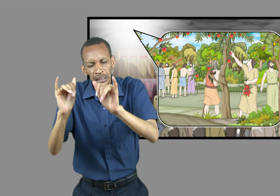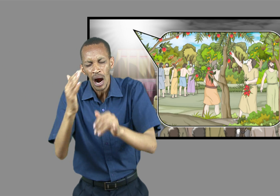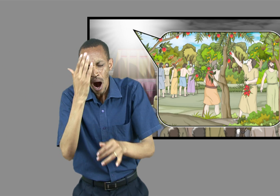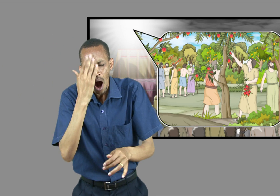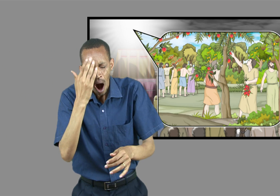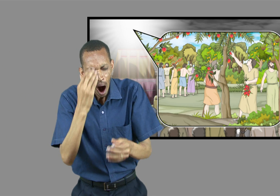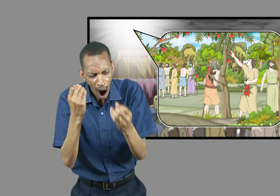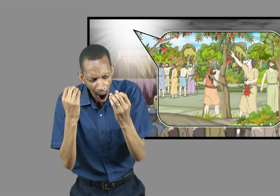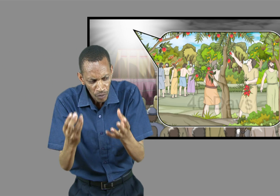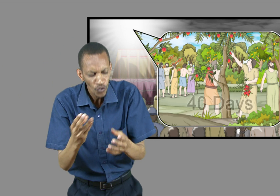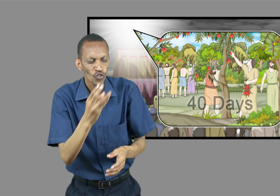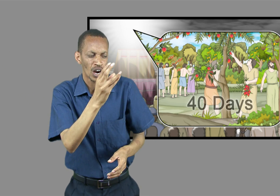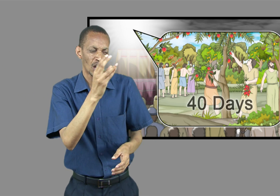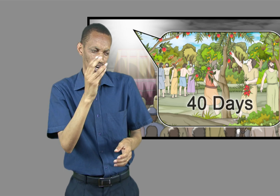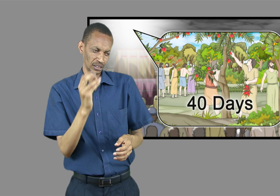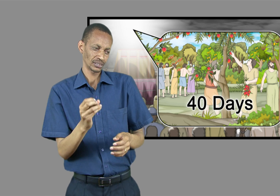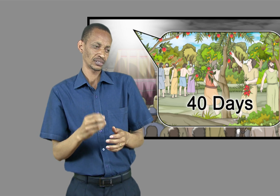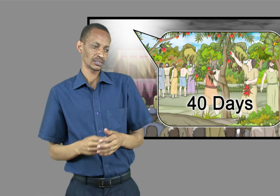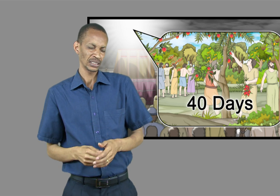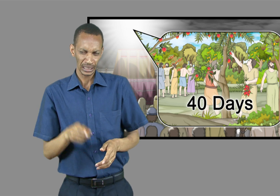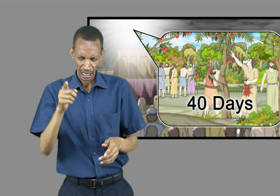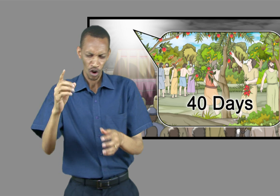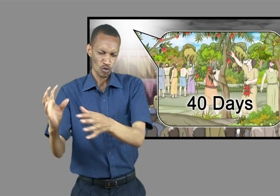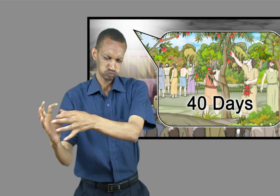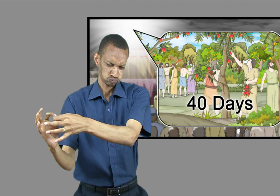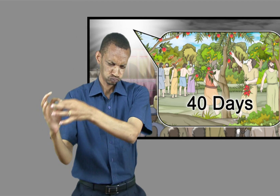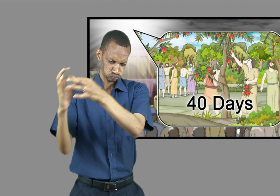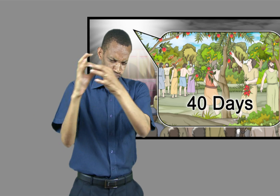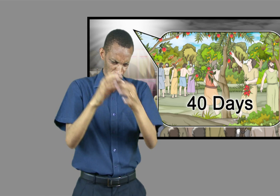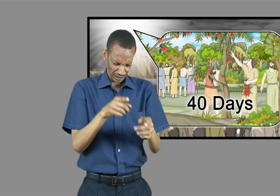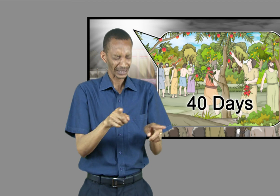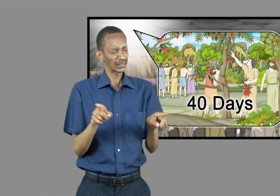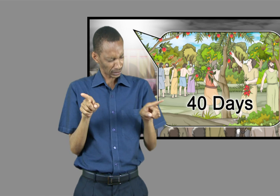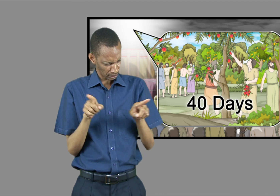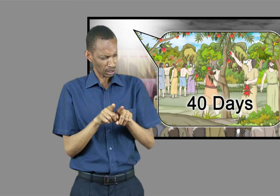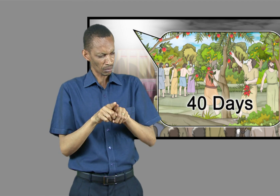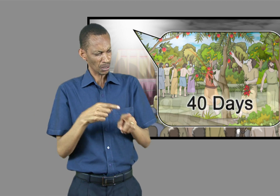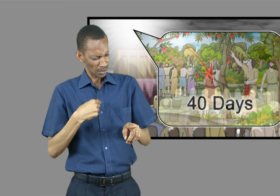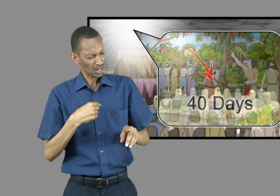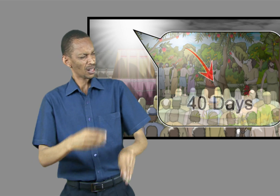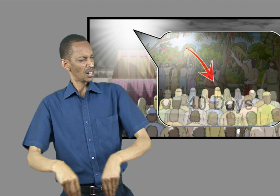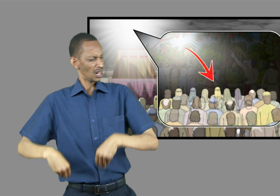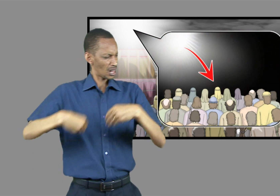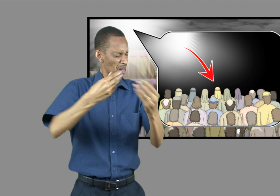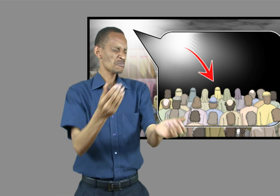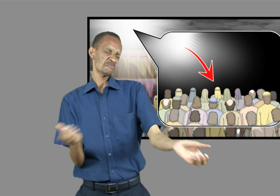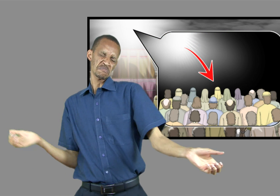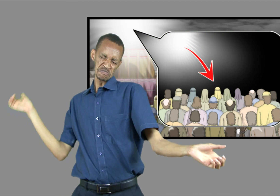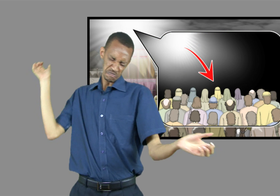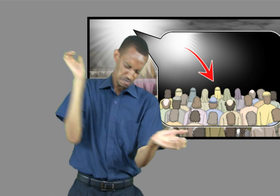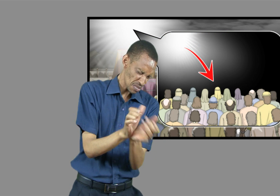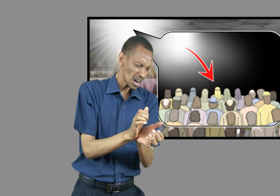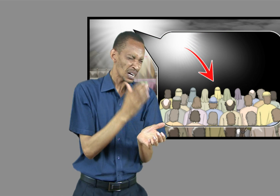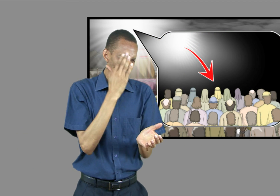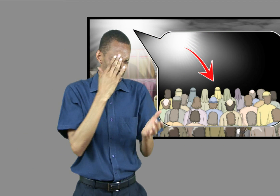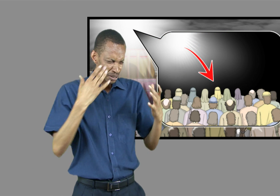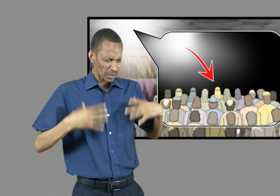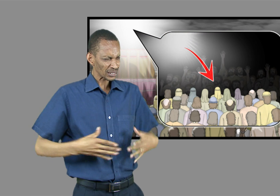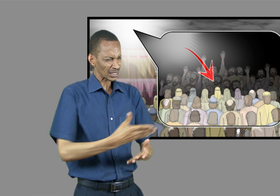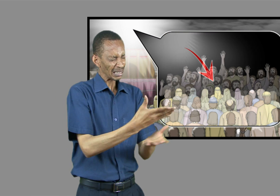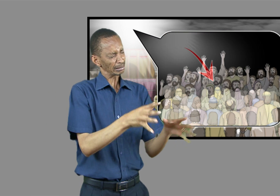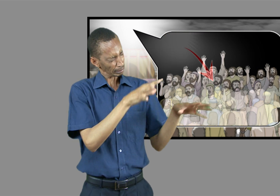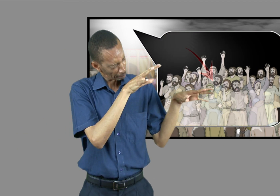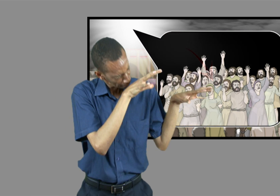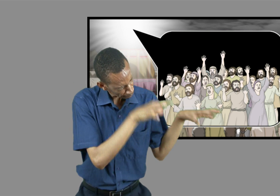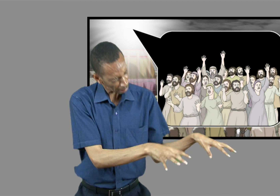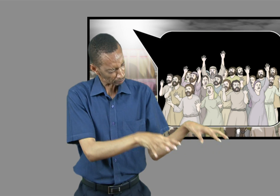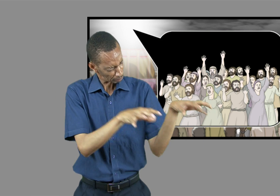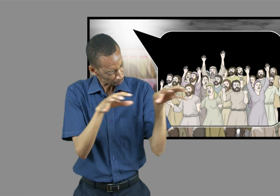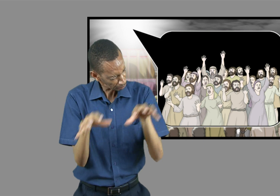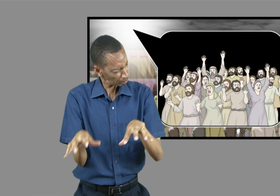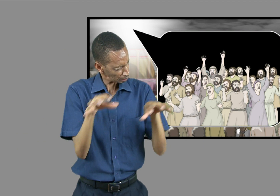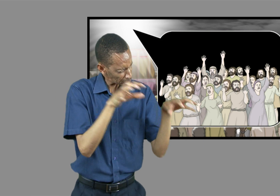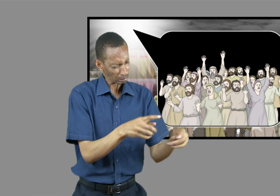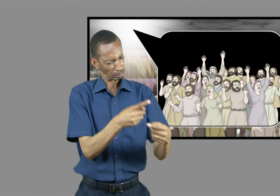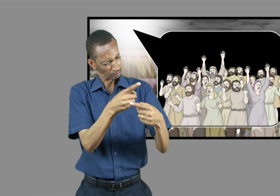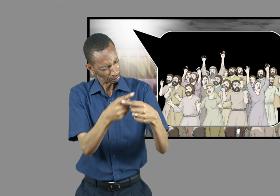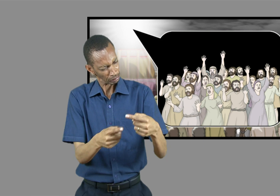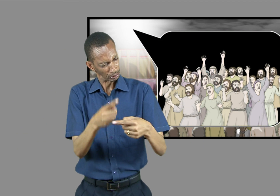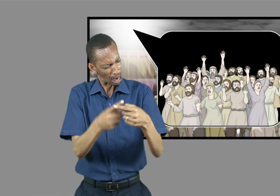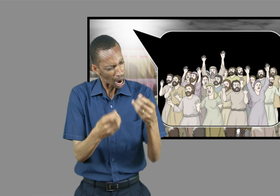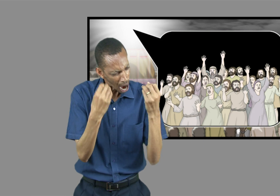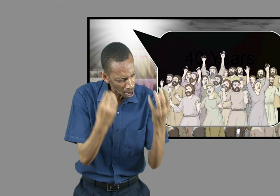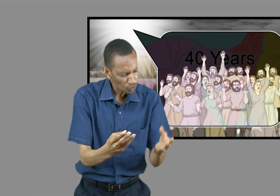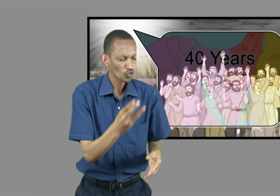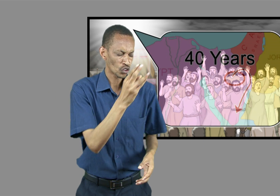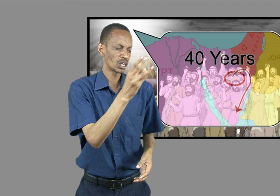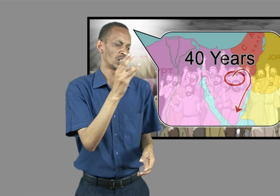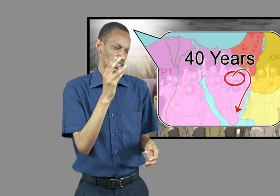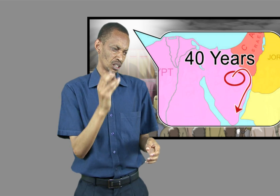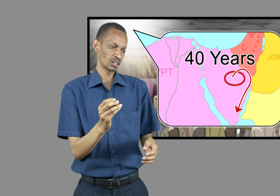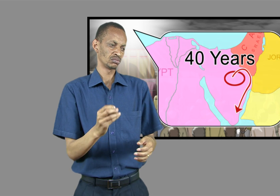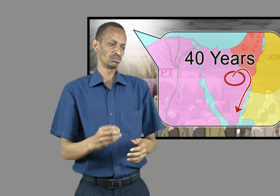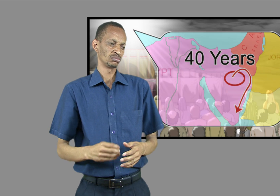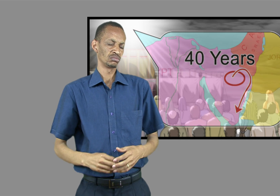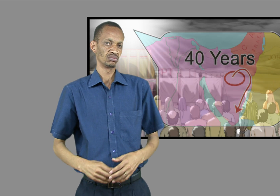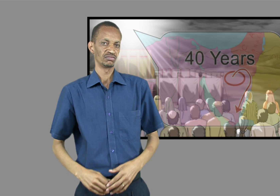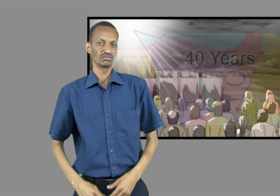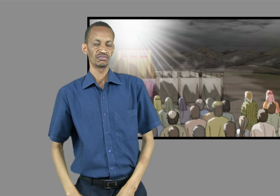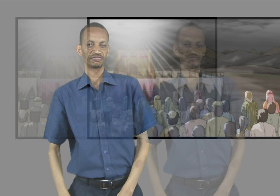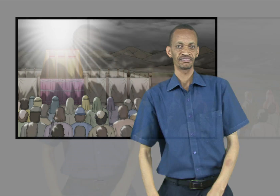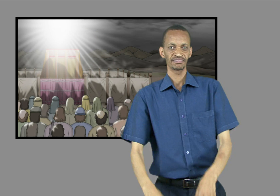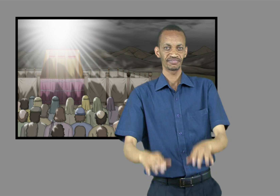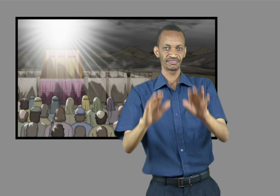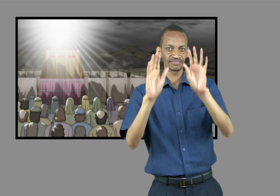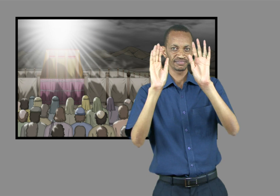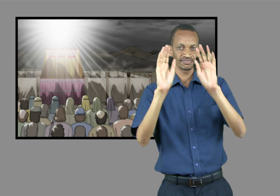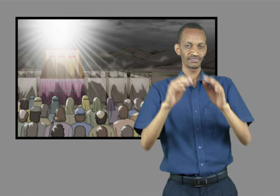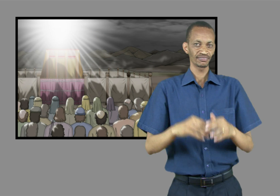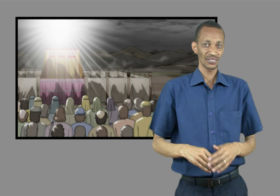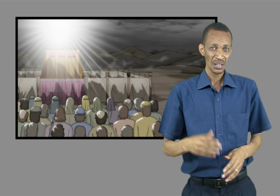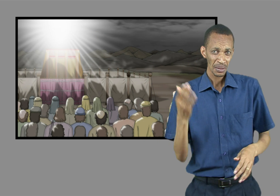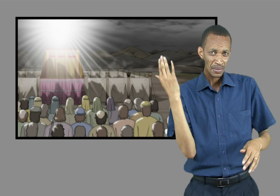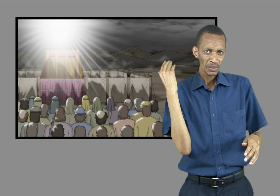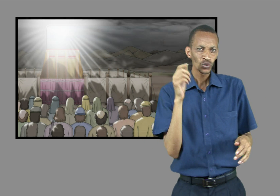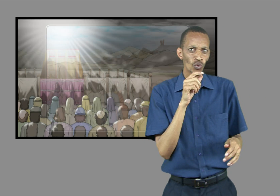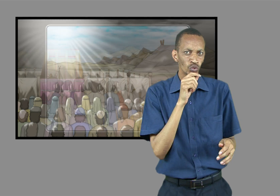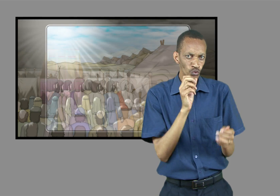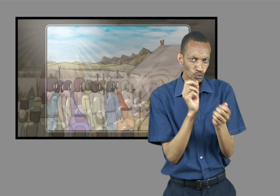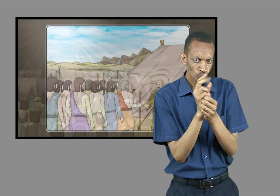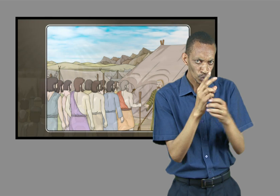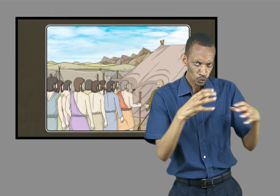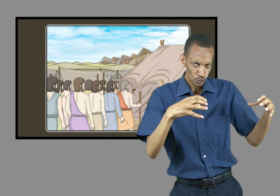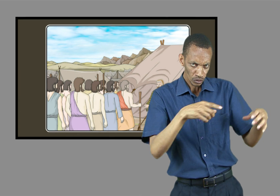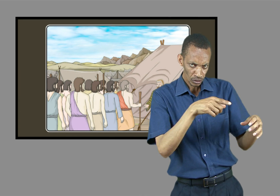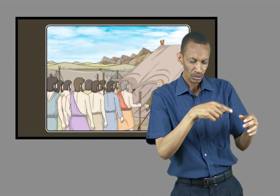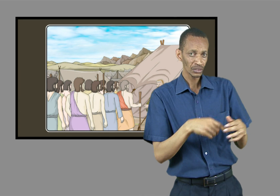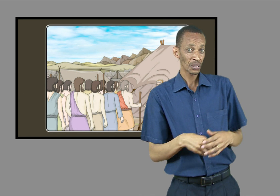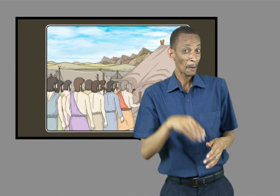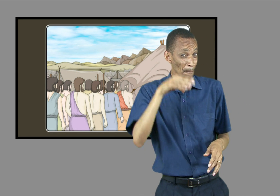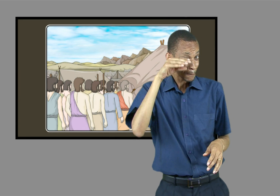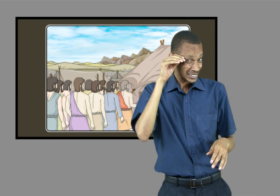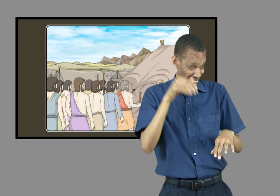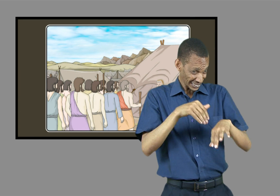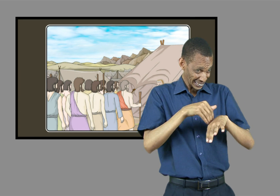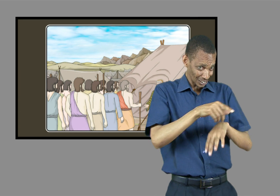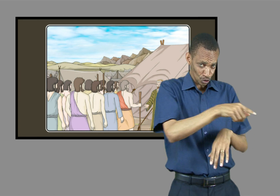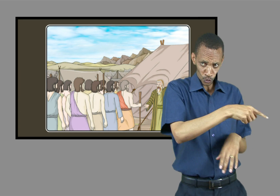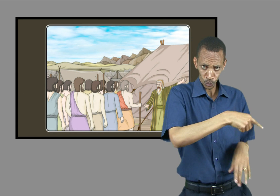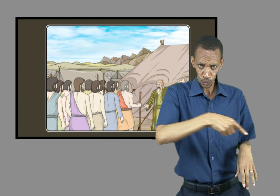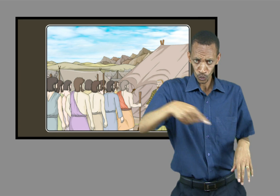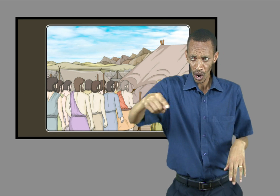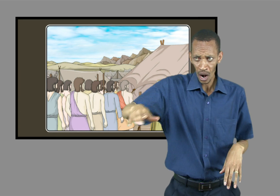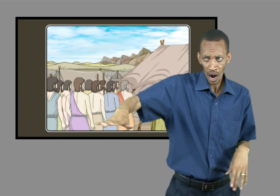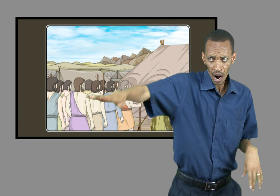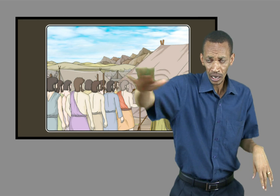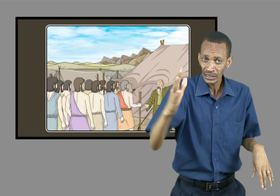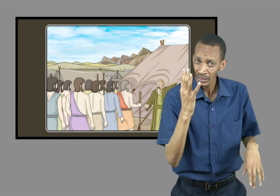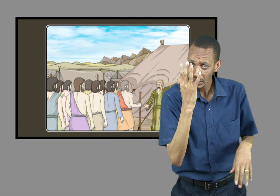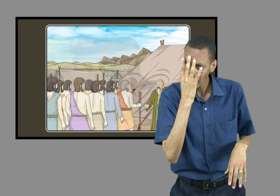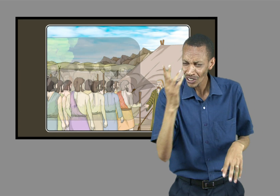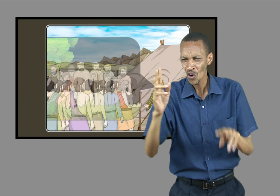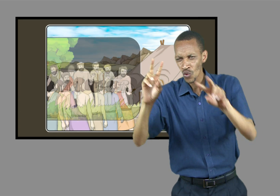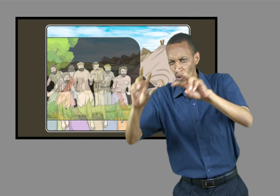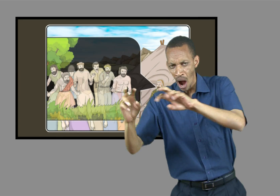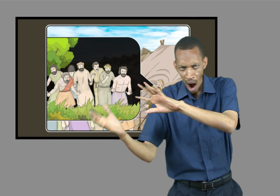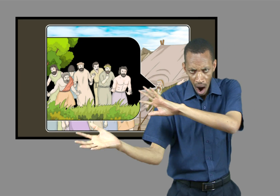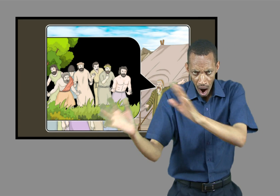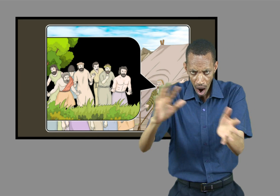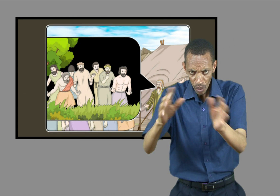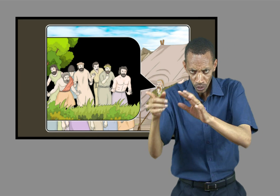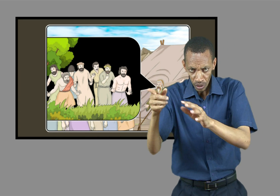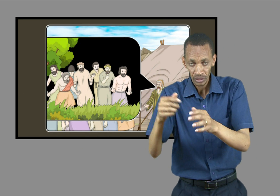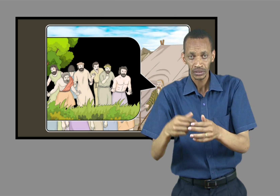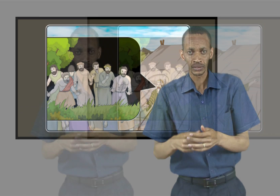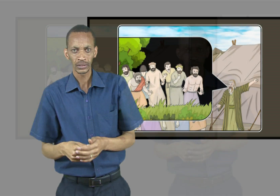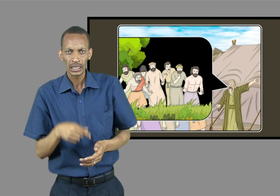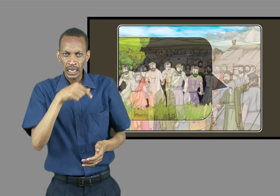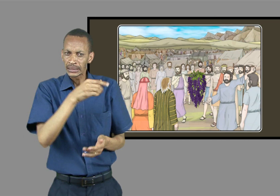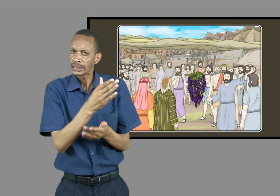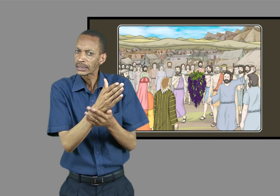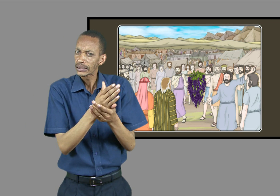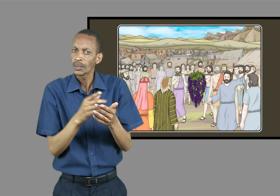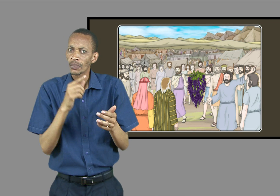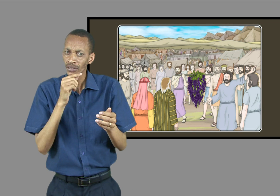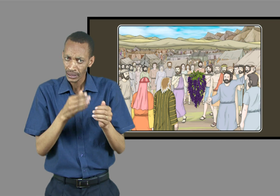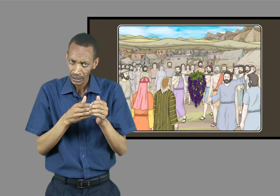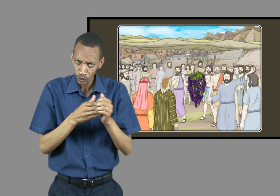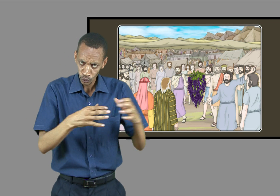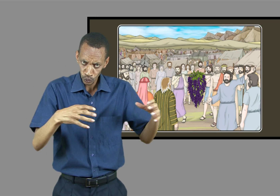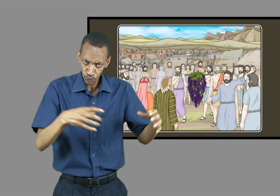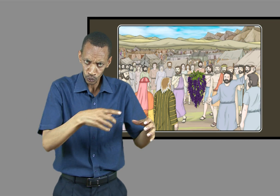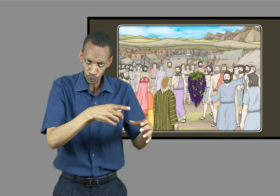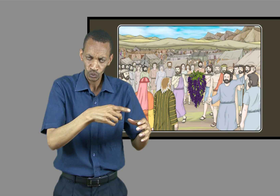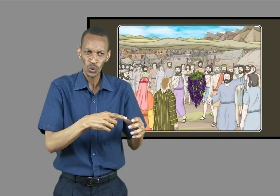I, the LORD, have spoken, and I will surely do these things to this entire wicked congregation, which has conspired against Me. They will meet their end in the wilderness, and there they will die.”